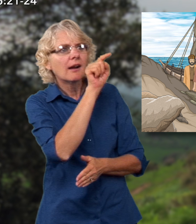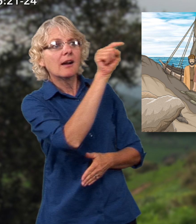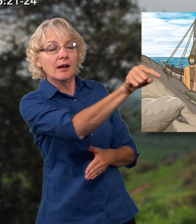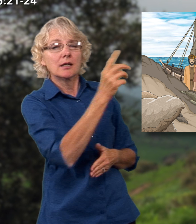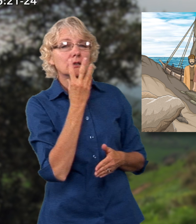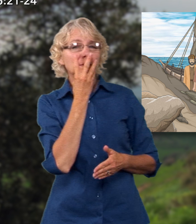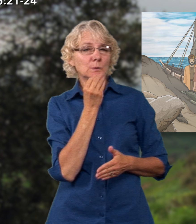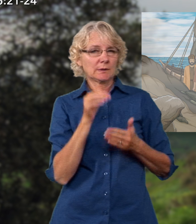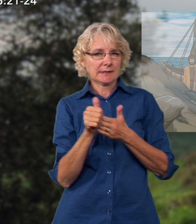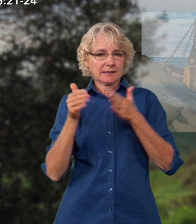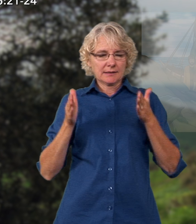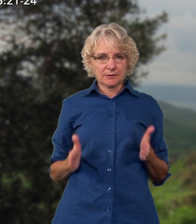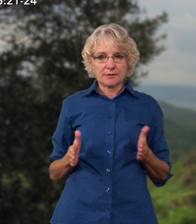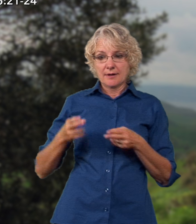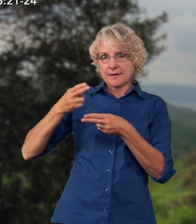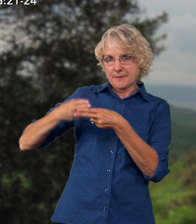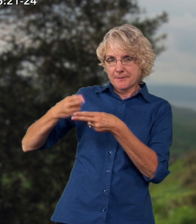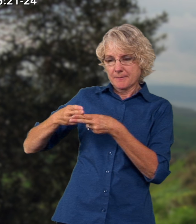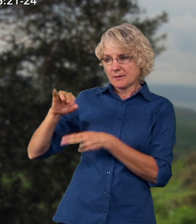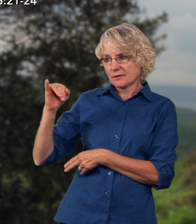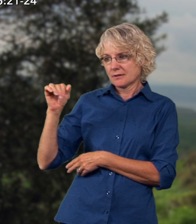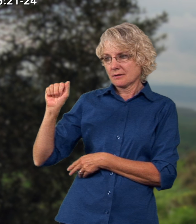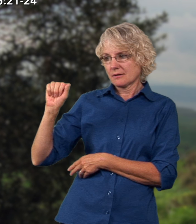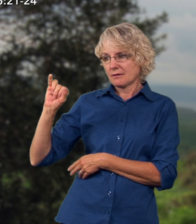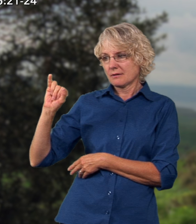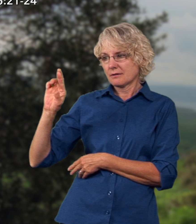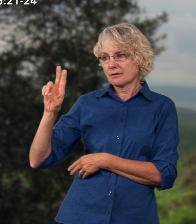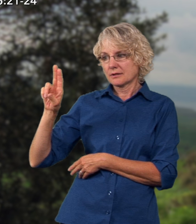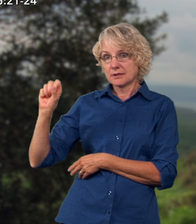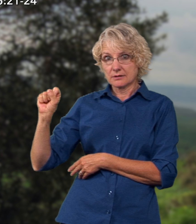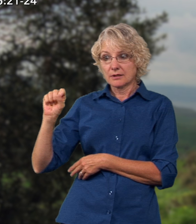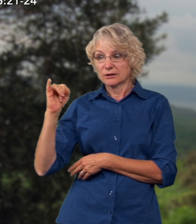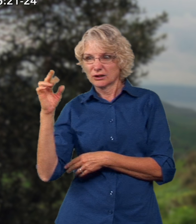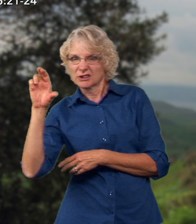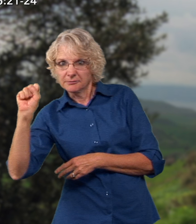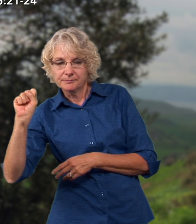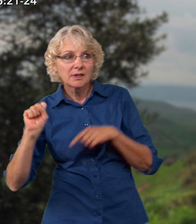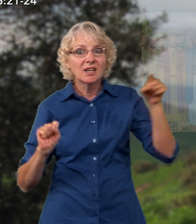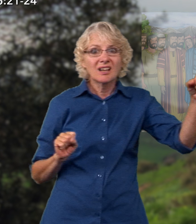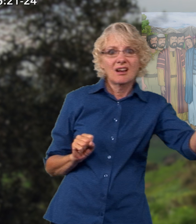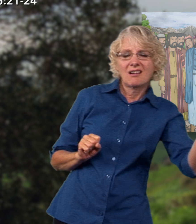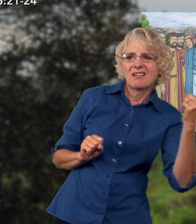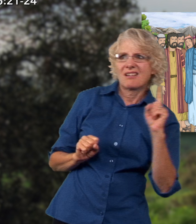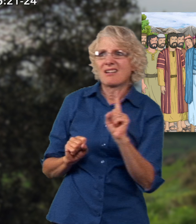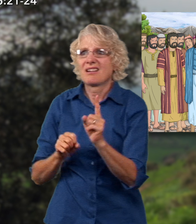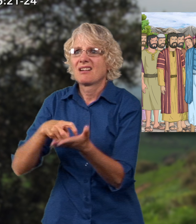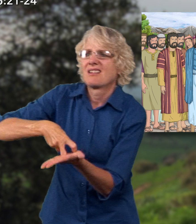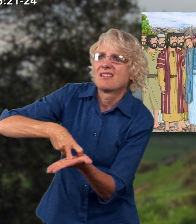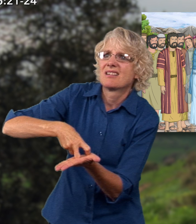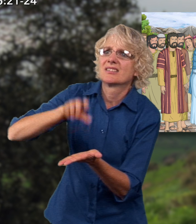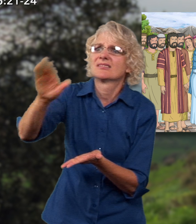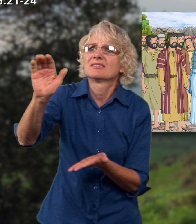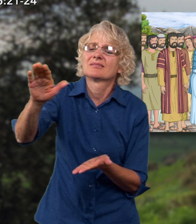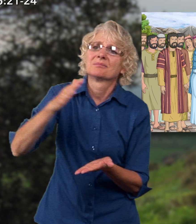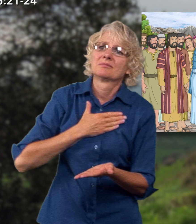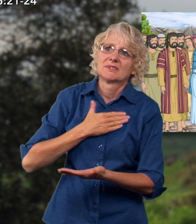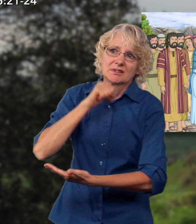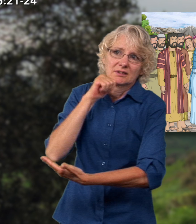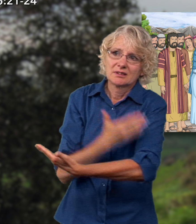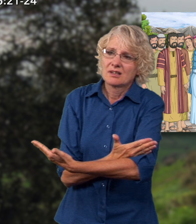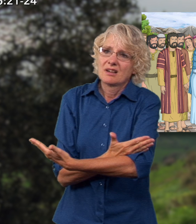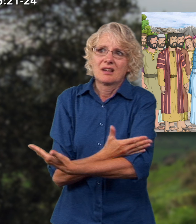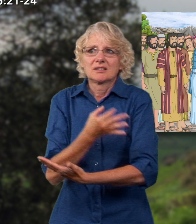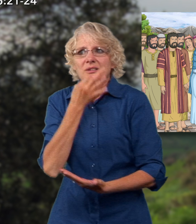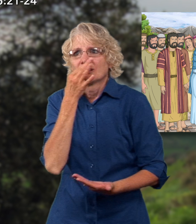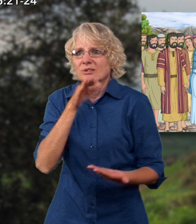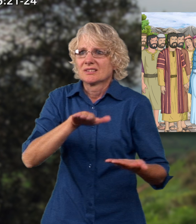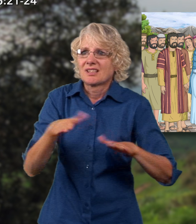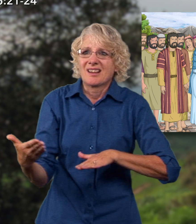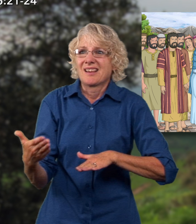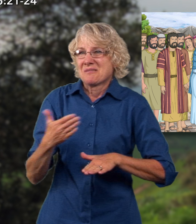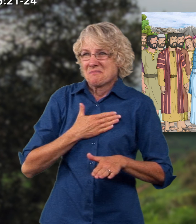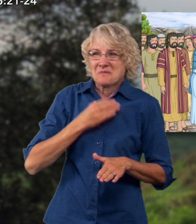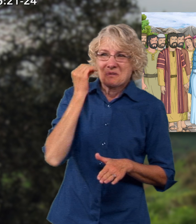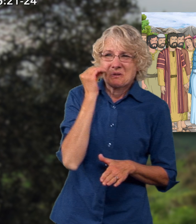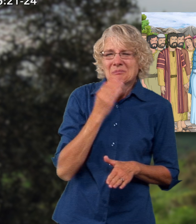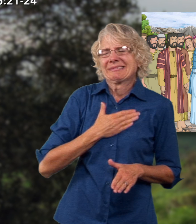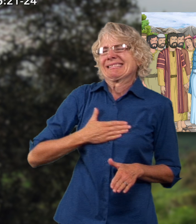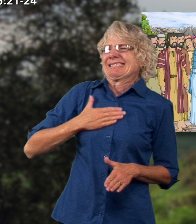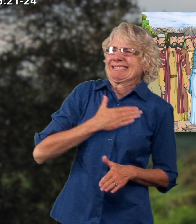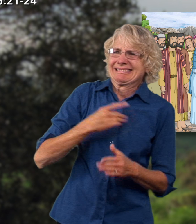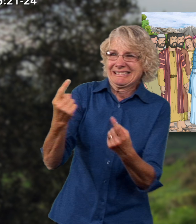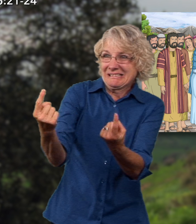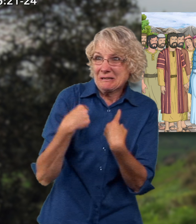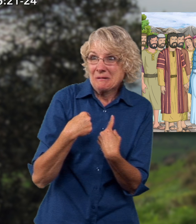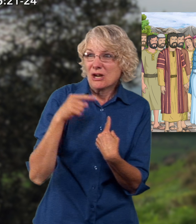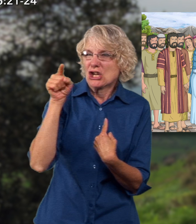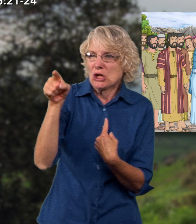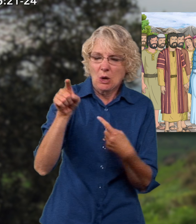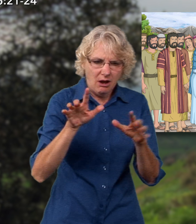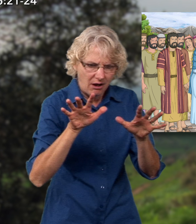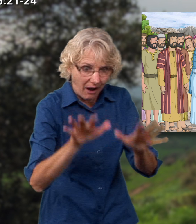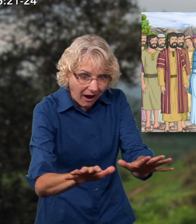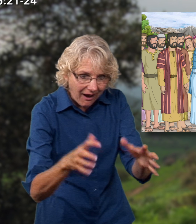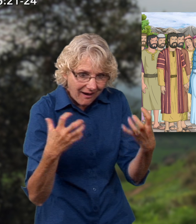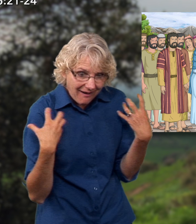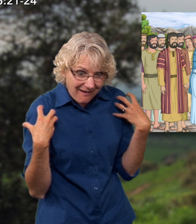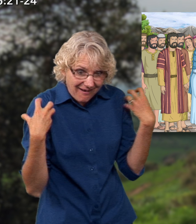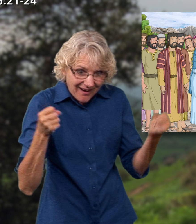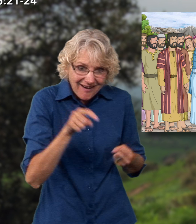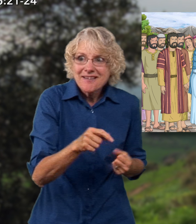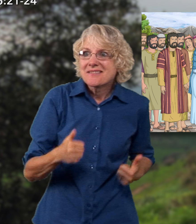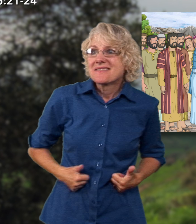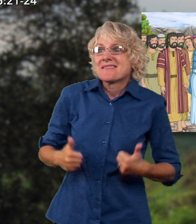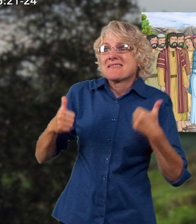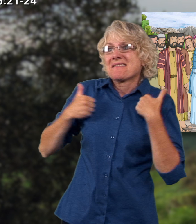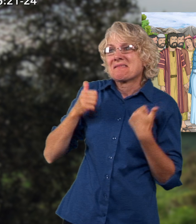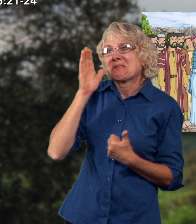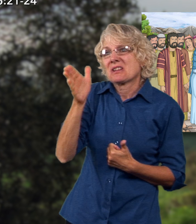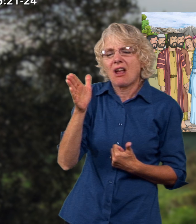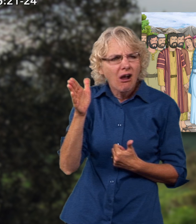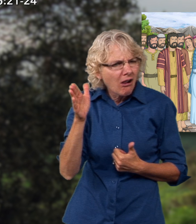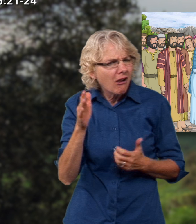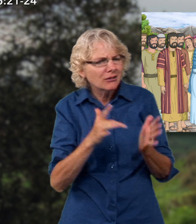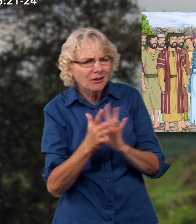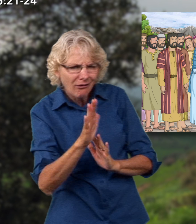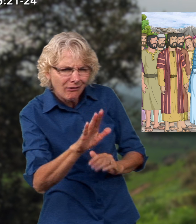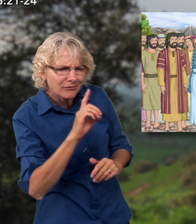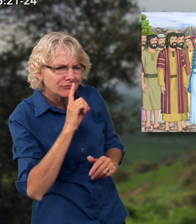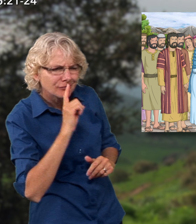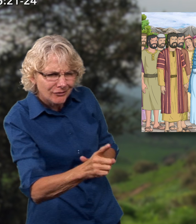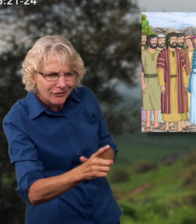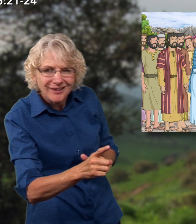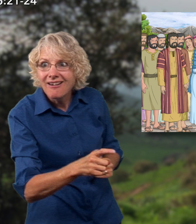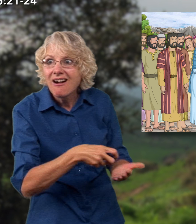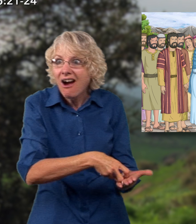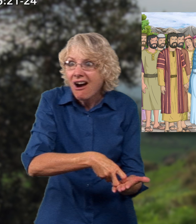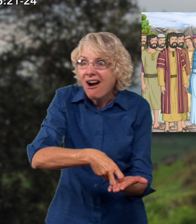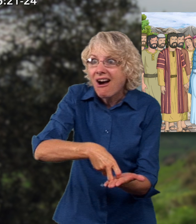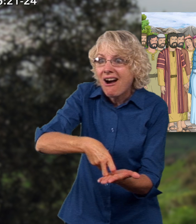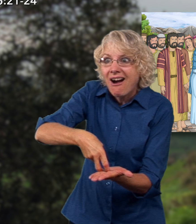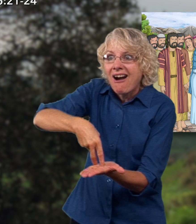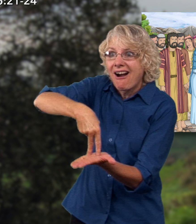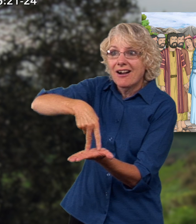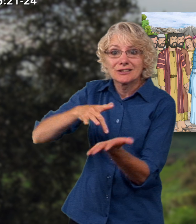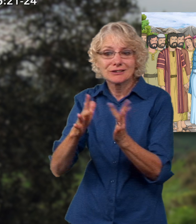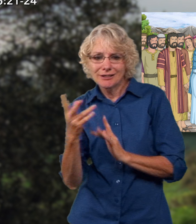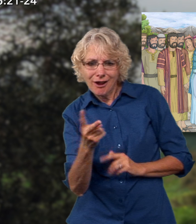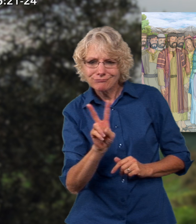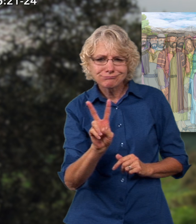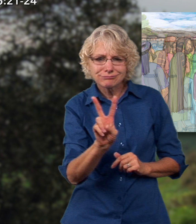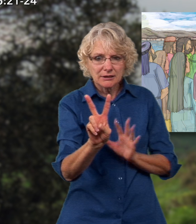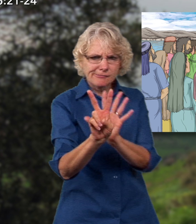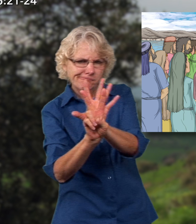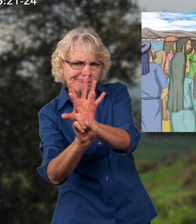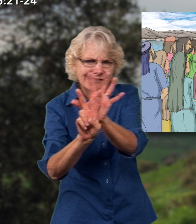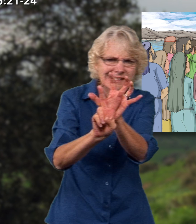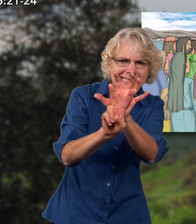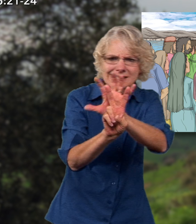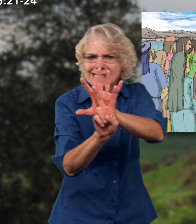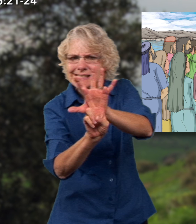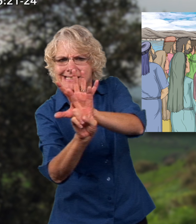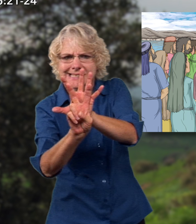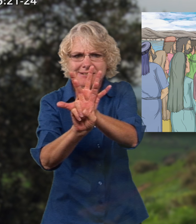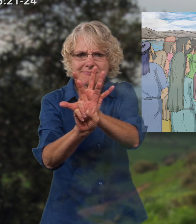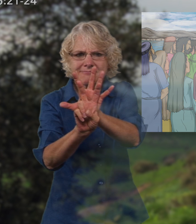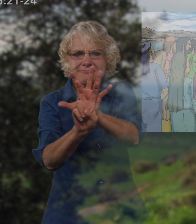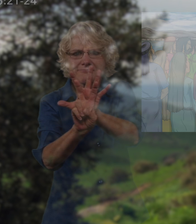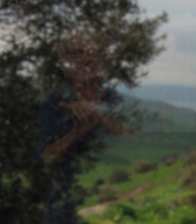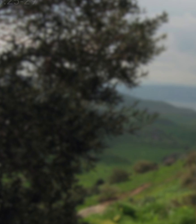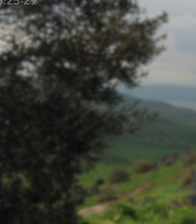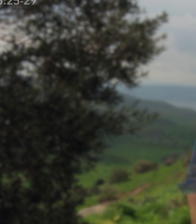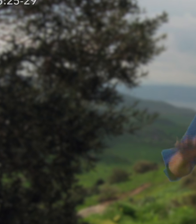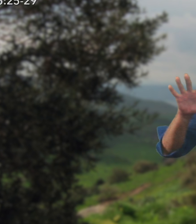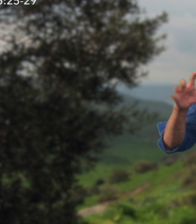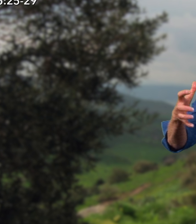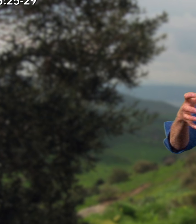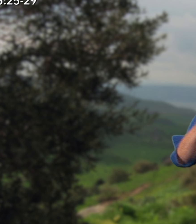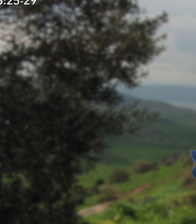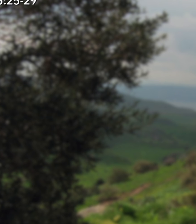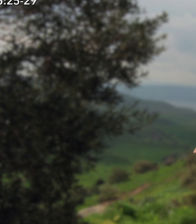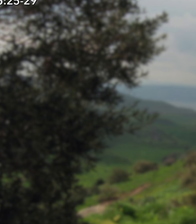A synagogue leader named Jairus arrived, and seeing Jesus, he fell at His feet and pleaded with Him urgently, “My little daughter is near death. Please come and place Your hands on her, so that she will be healed and live.” So Jesus went with him, and a large crowd followed and pressed around Him.